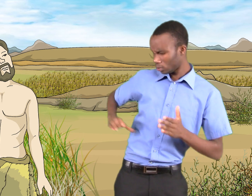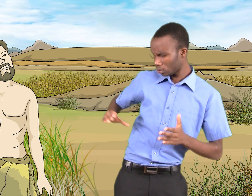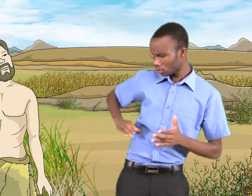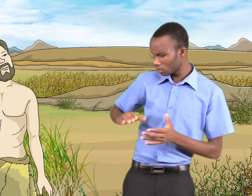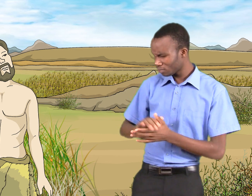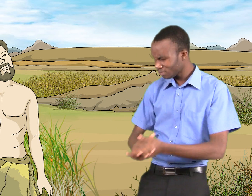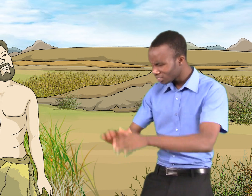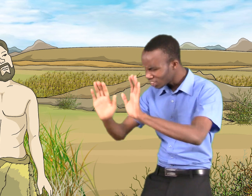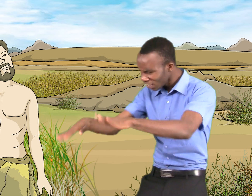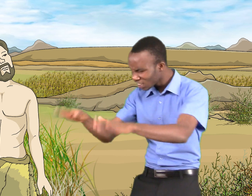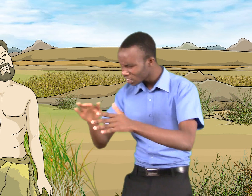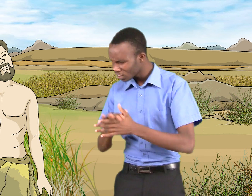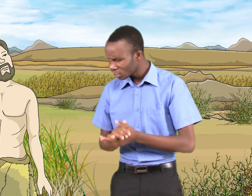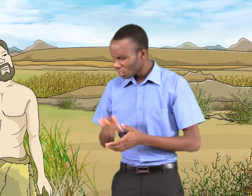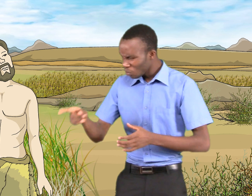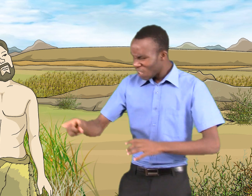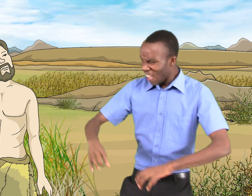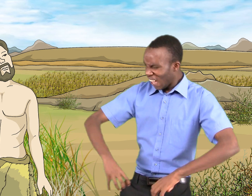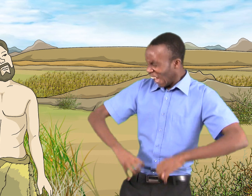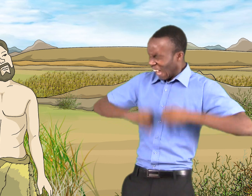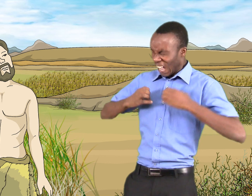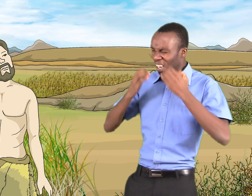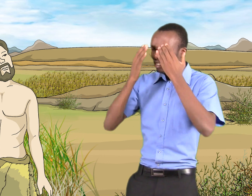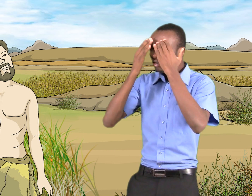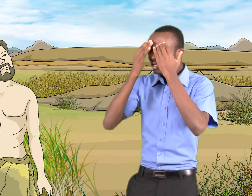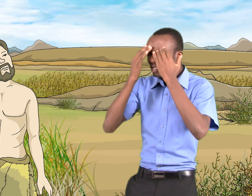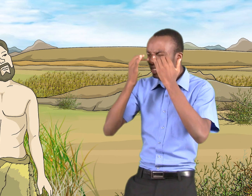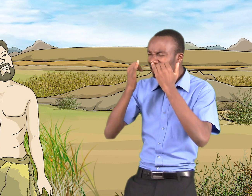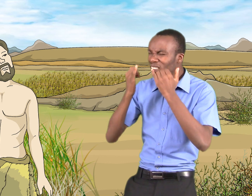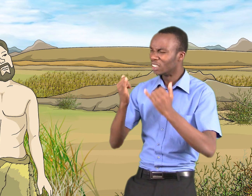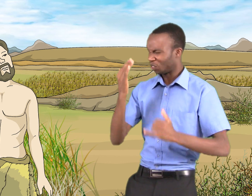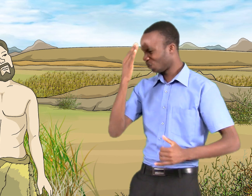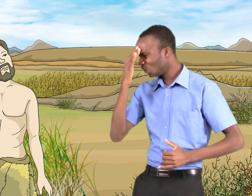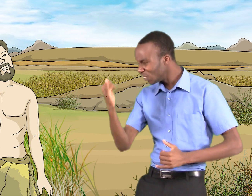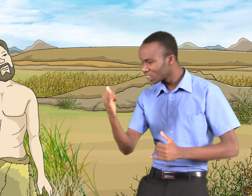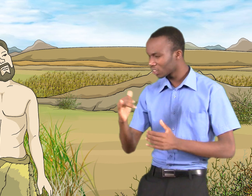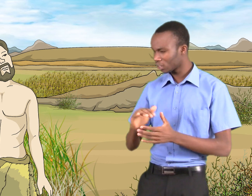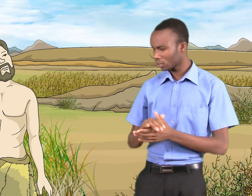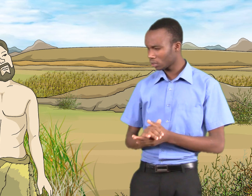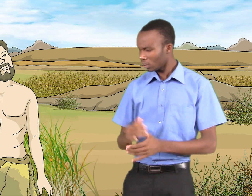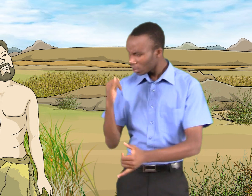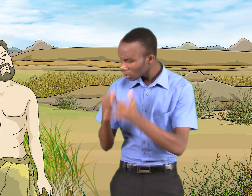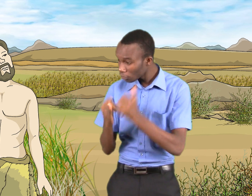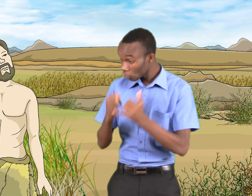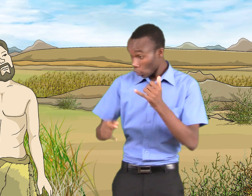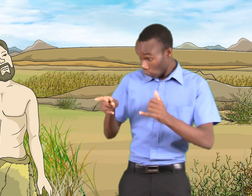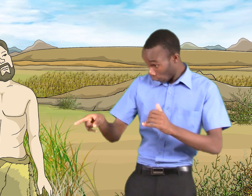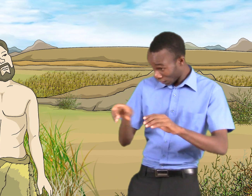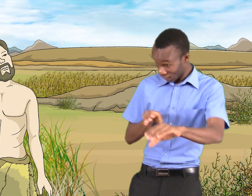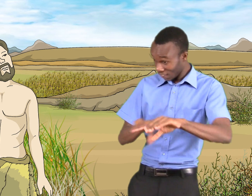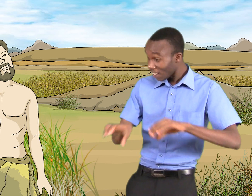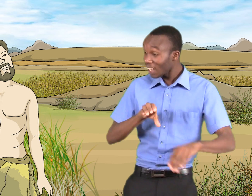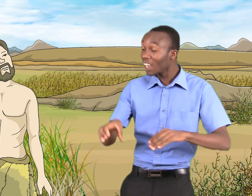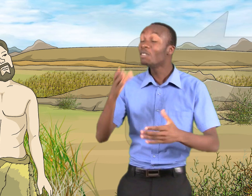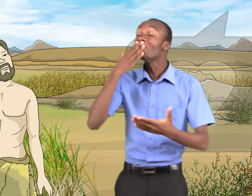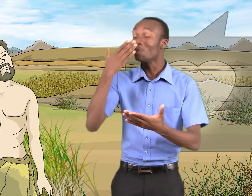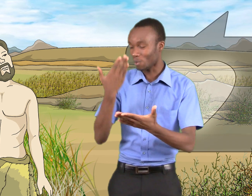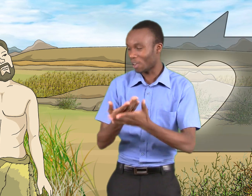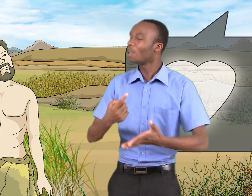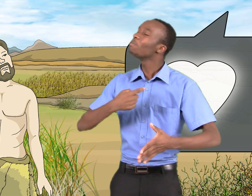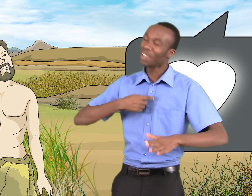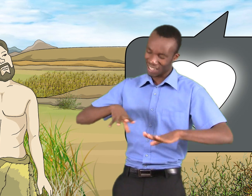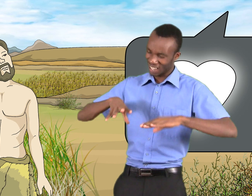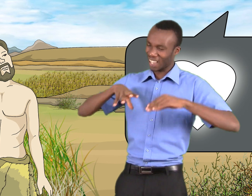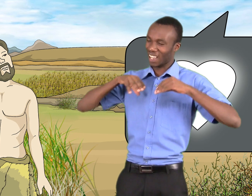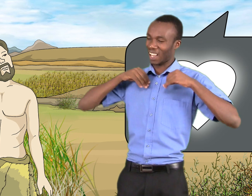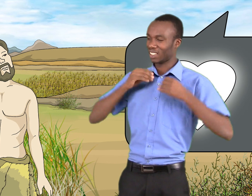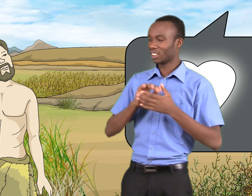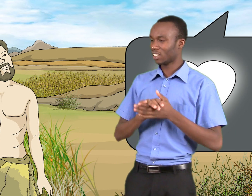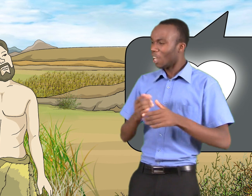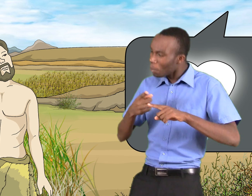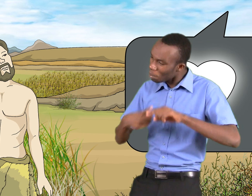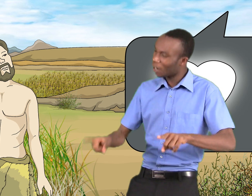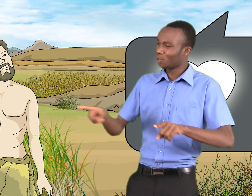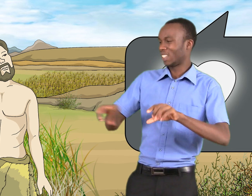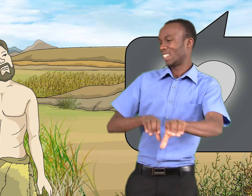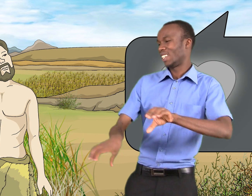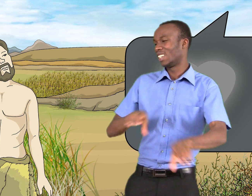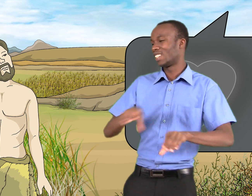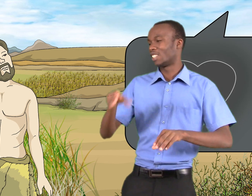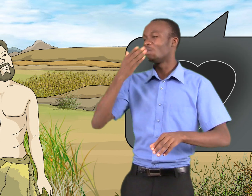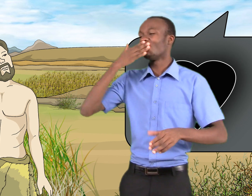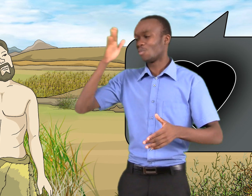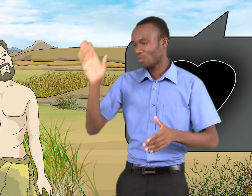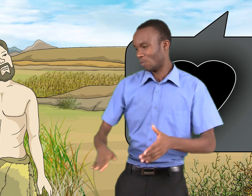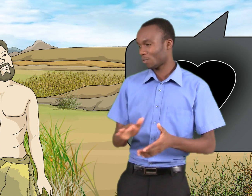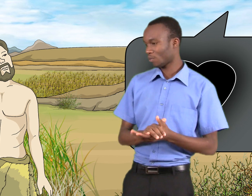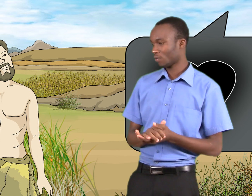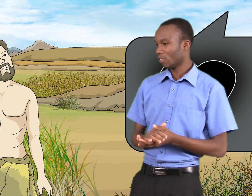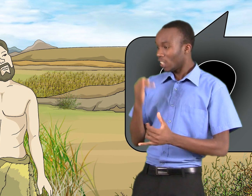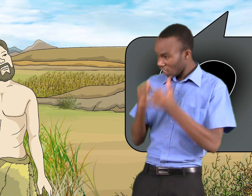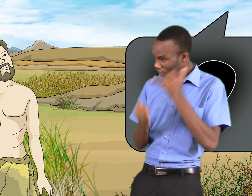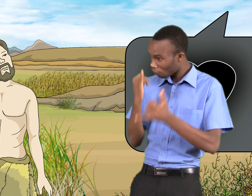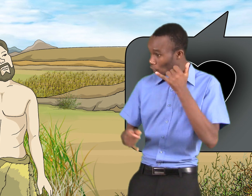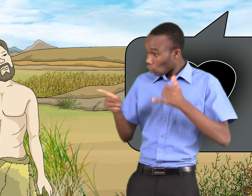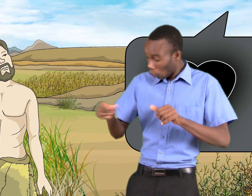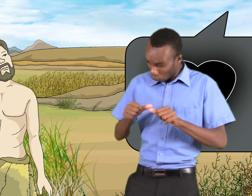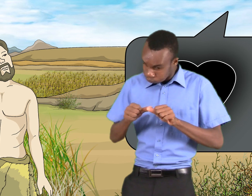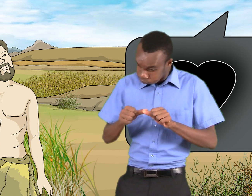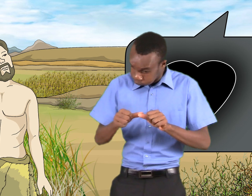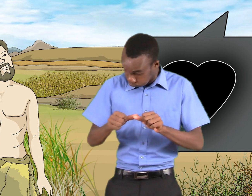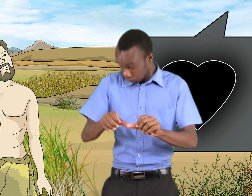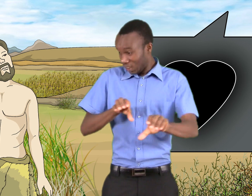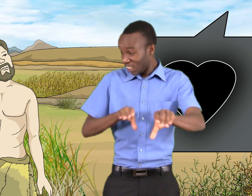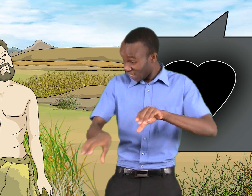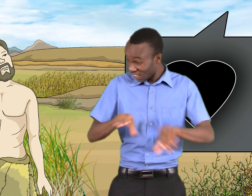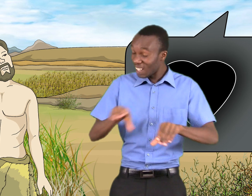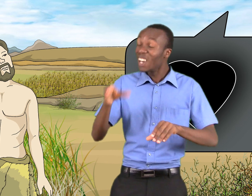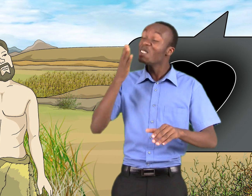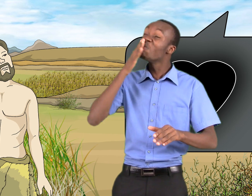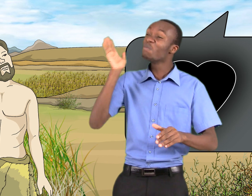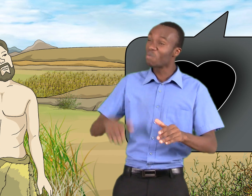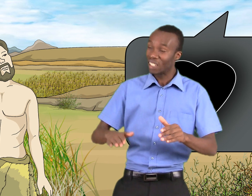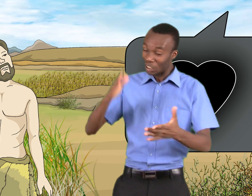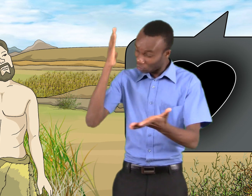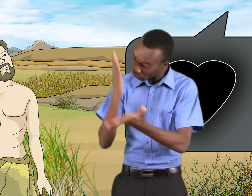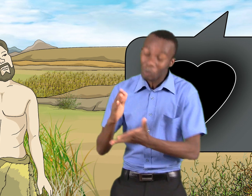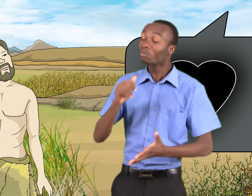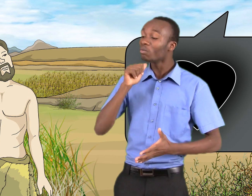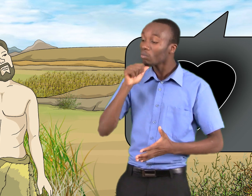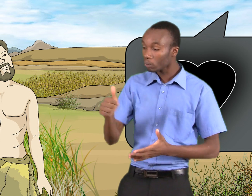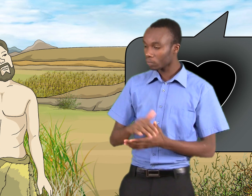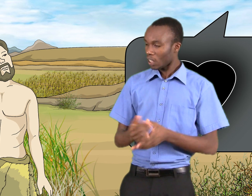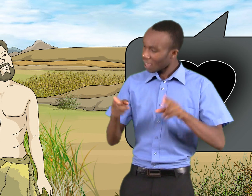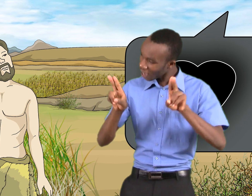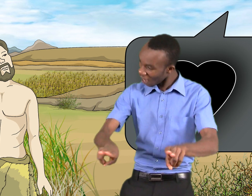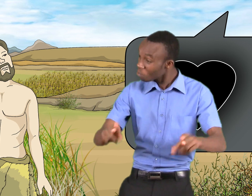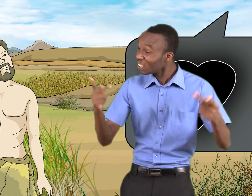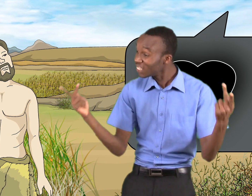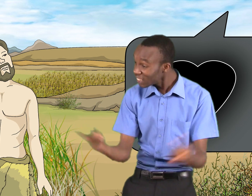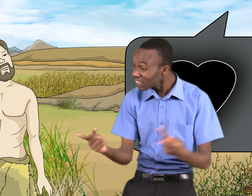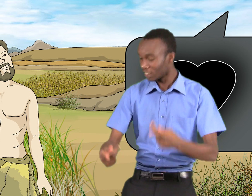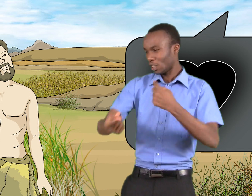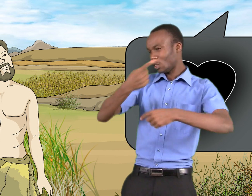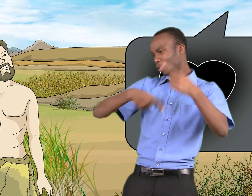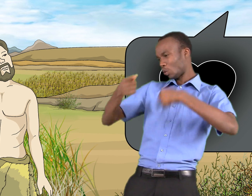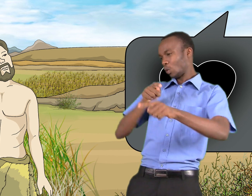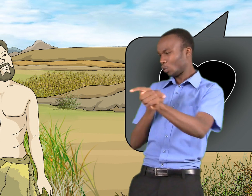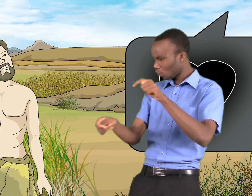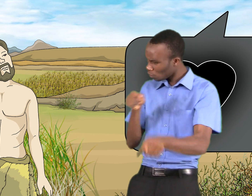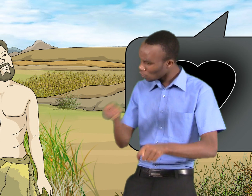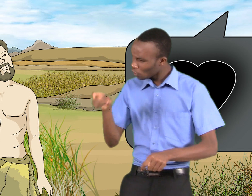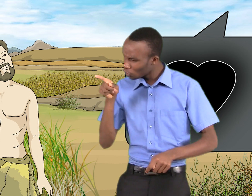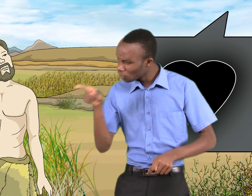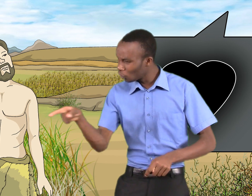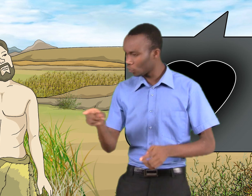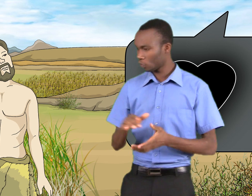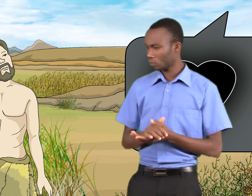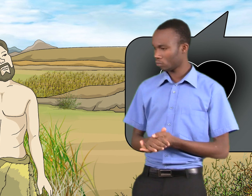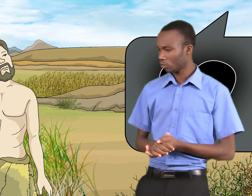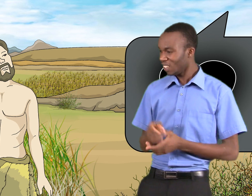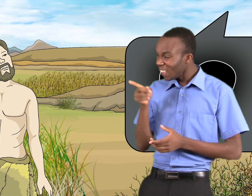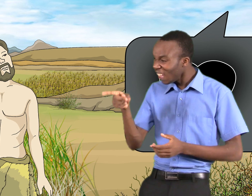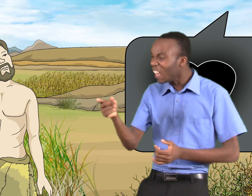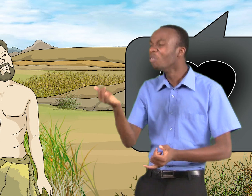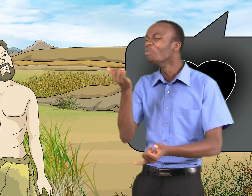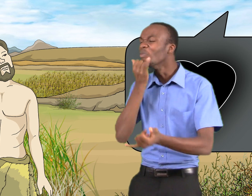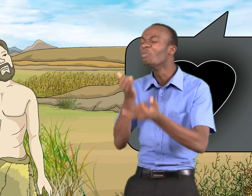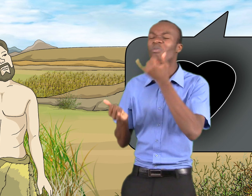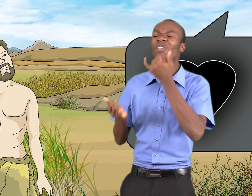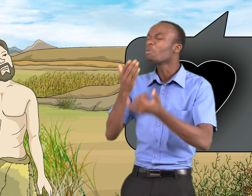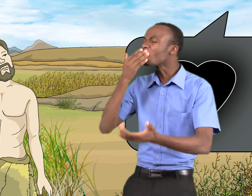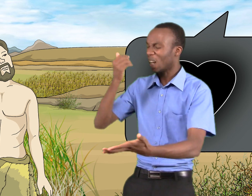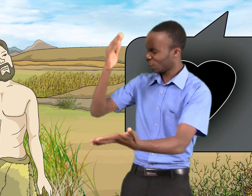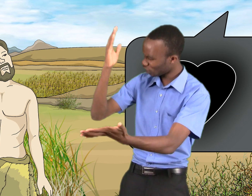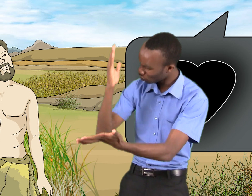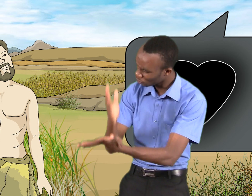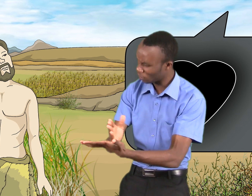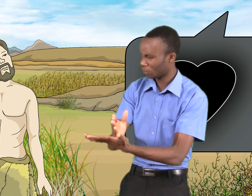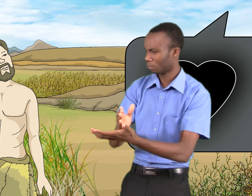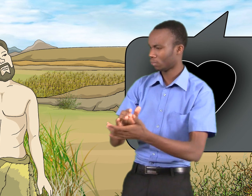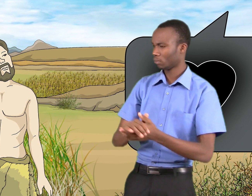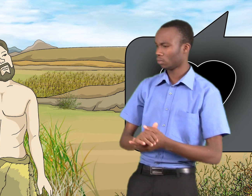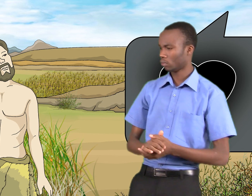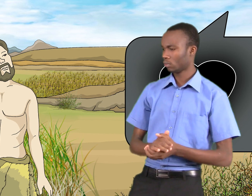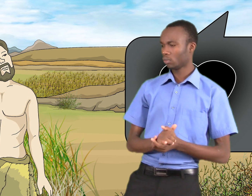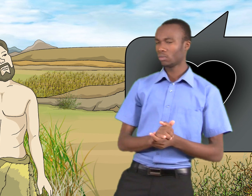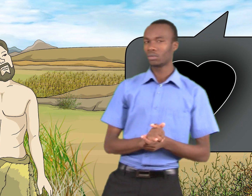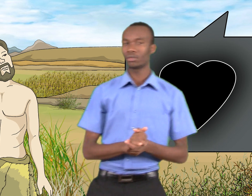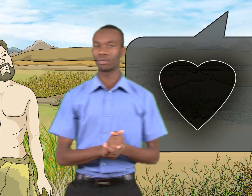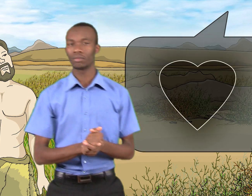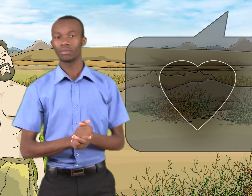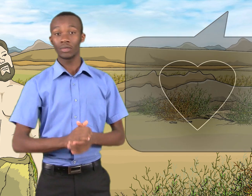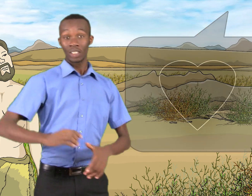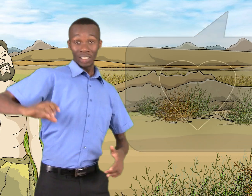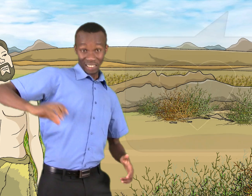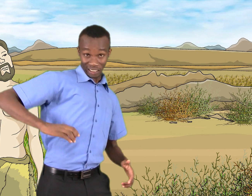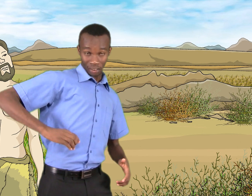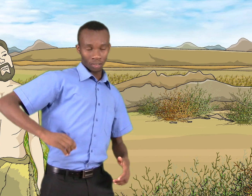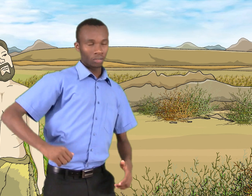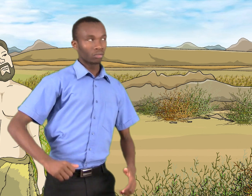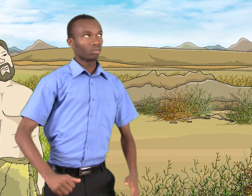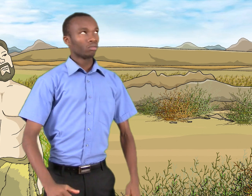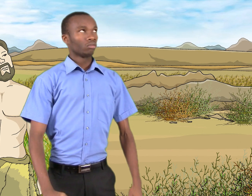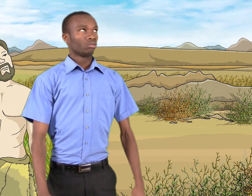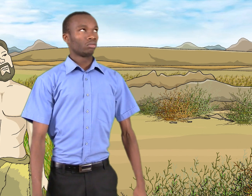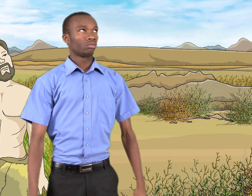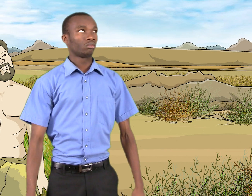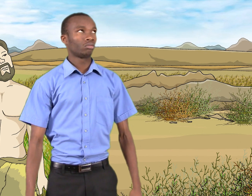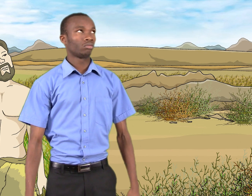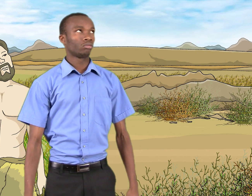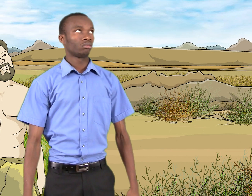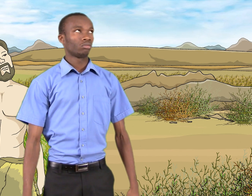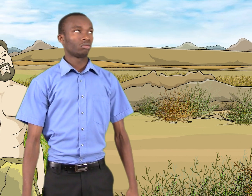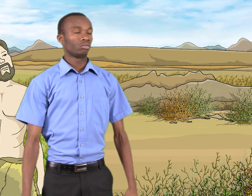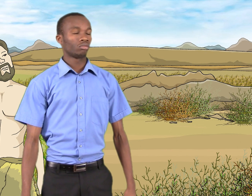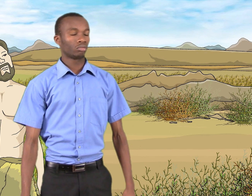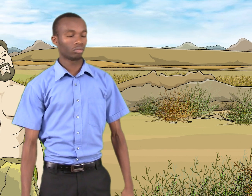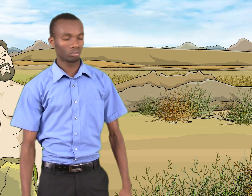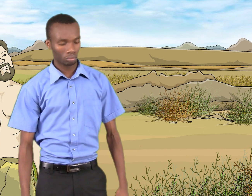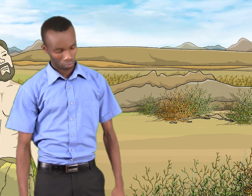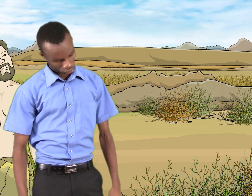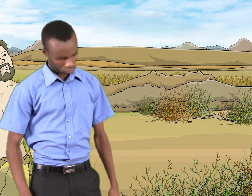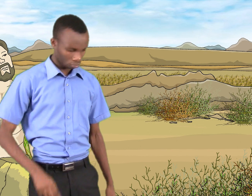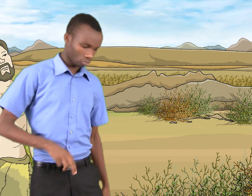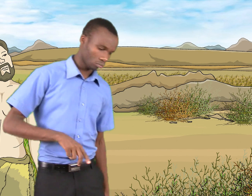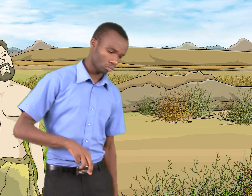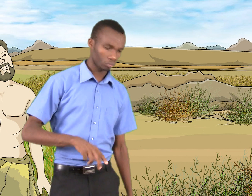If you do what is right, will you not be accepted? But if you refuse to do what is right, sin is crouching at your door;